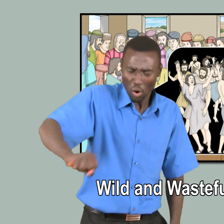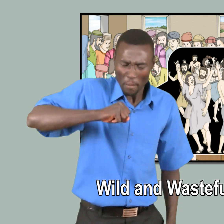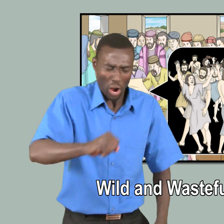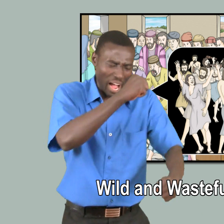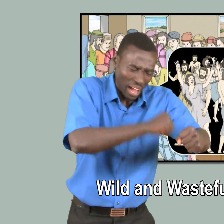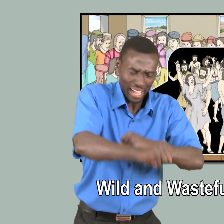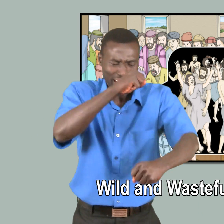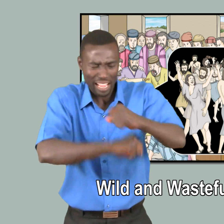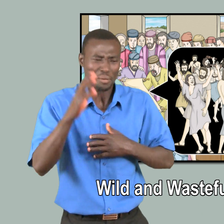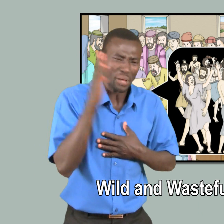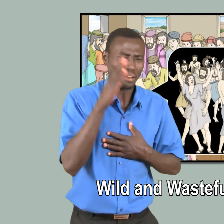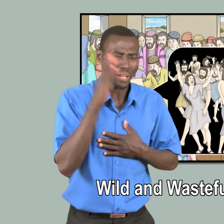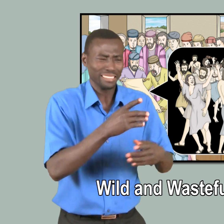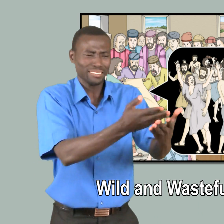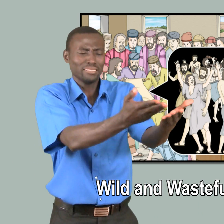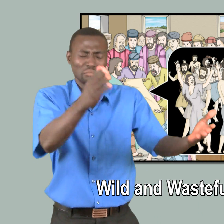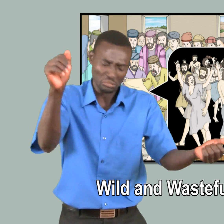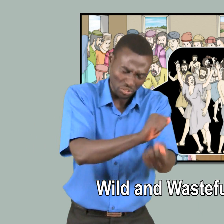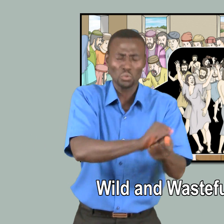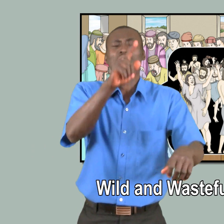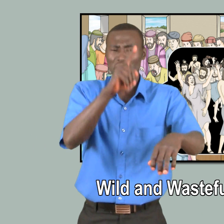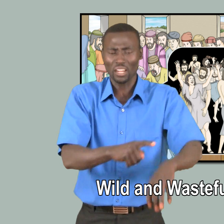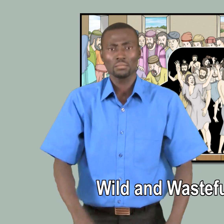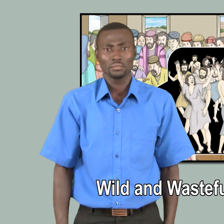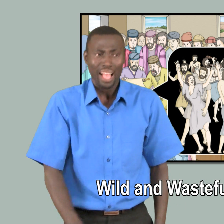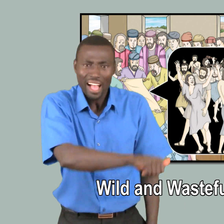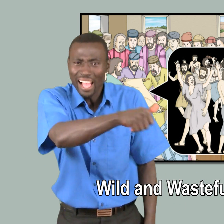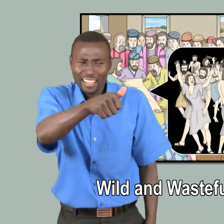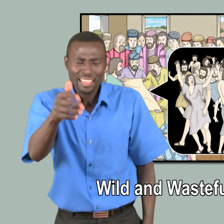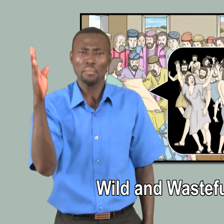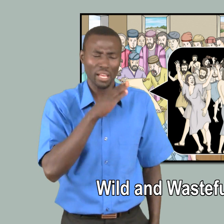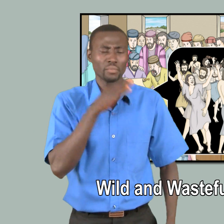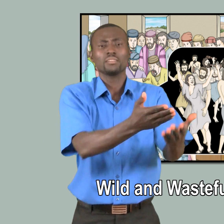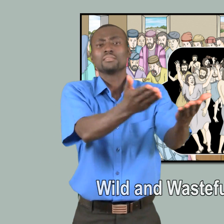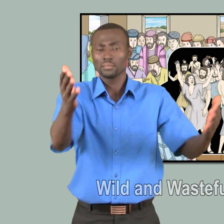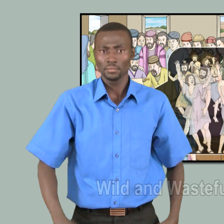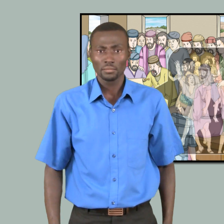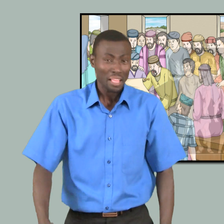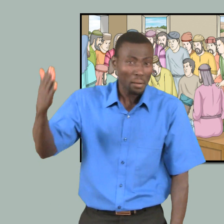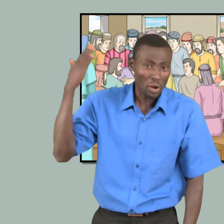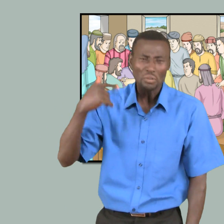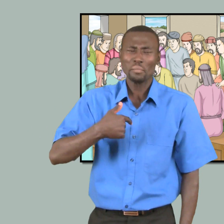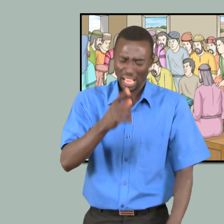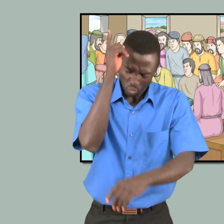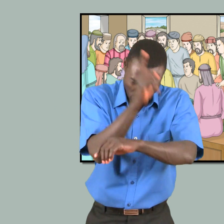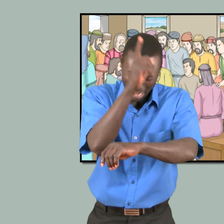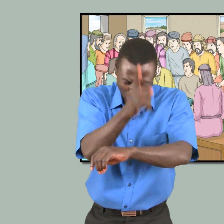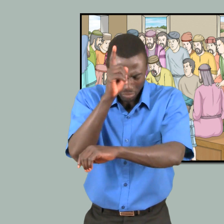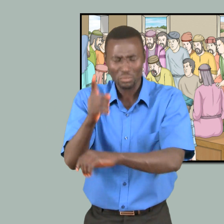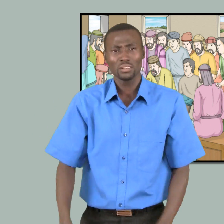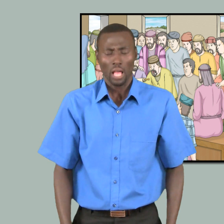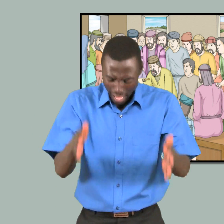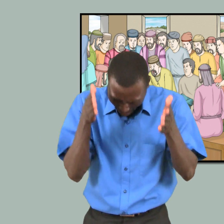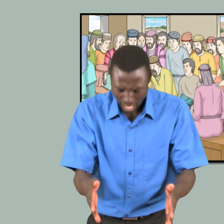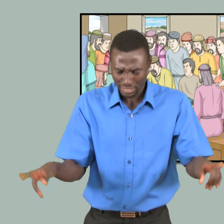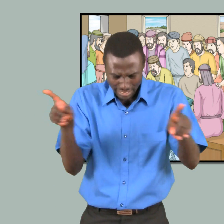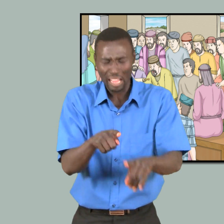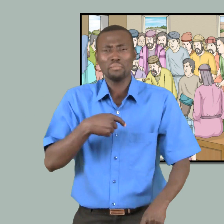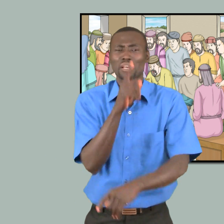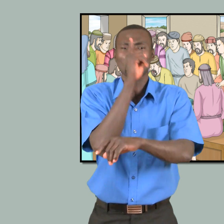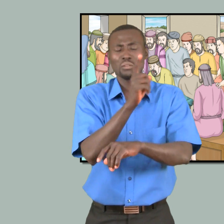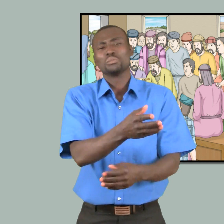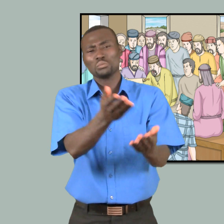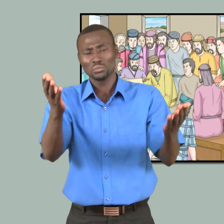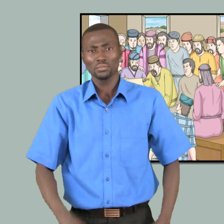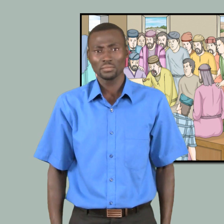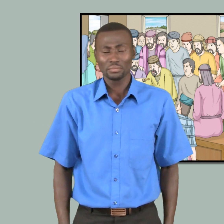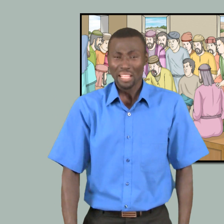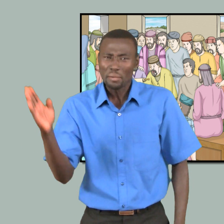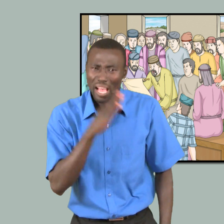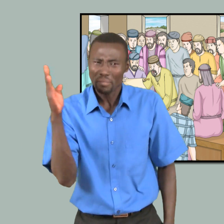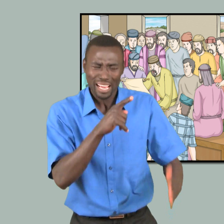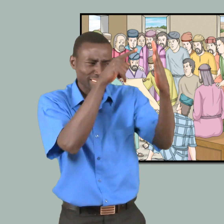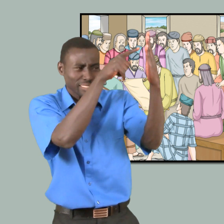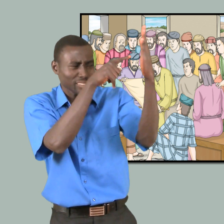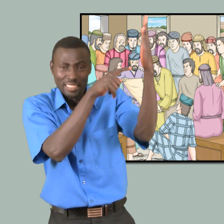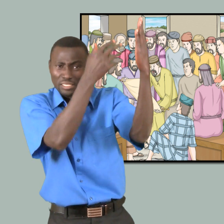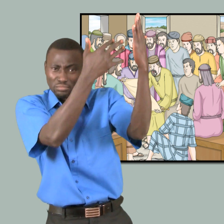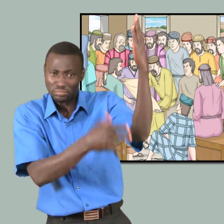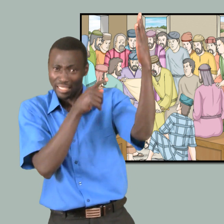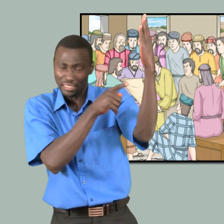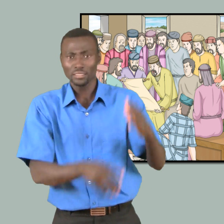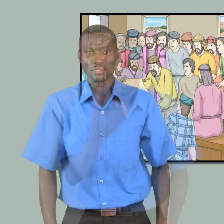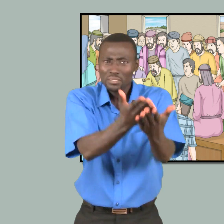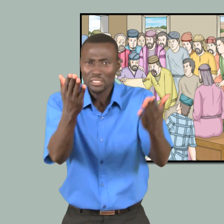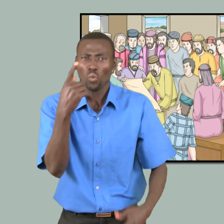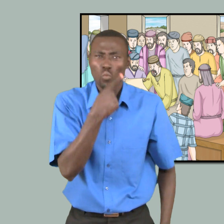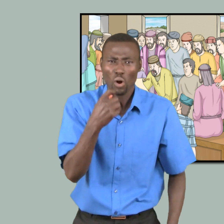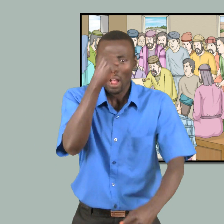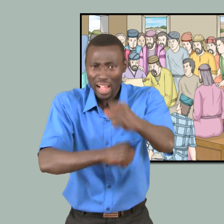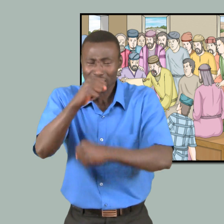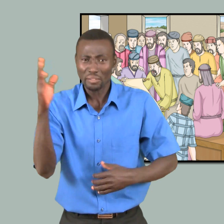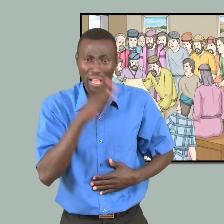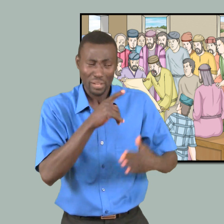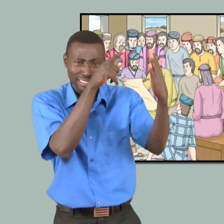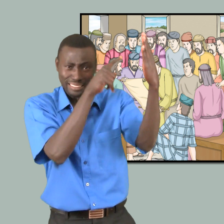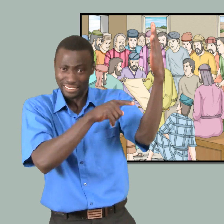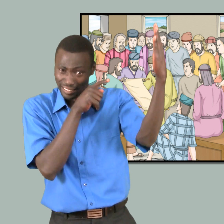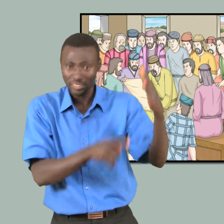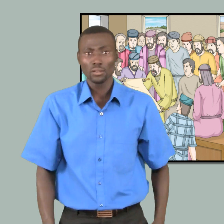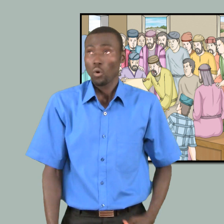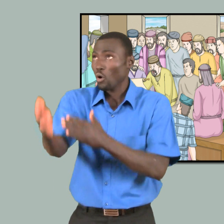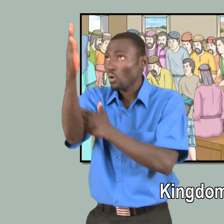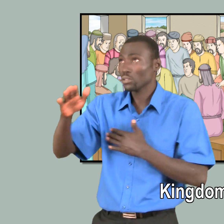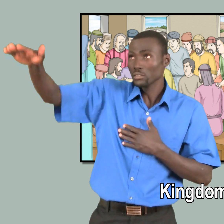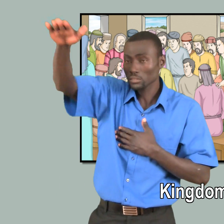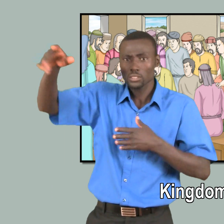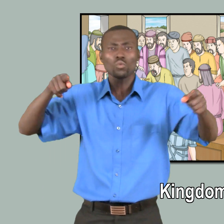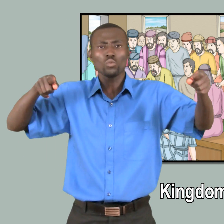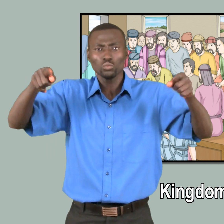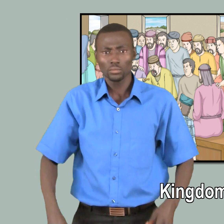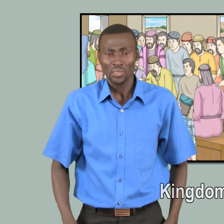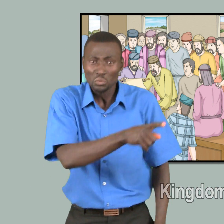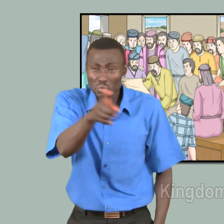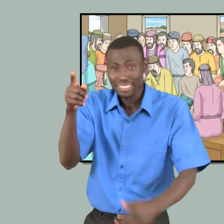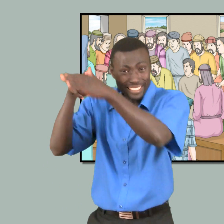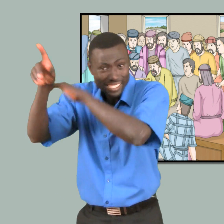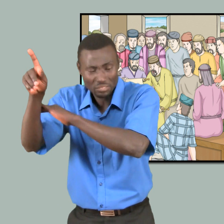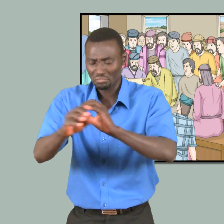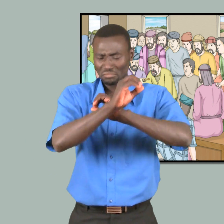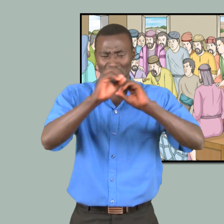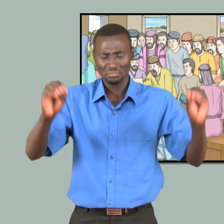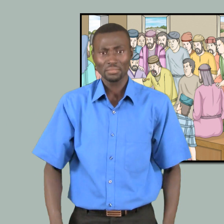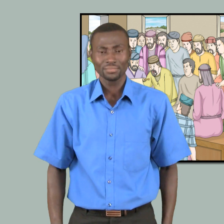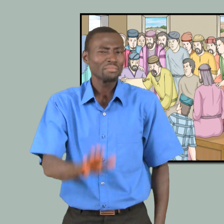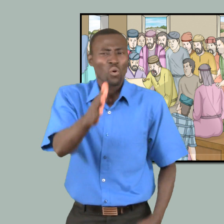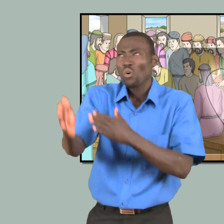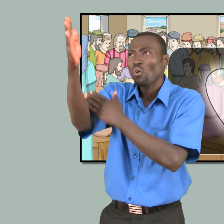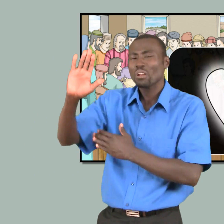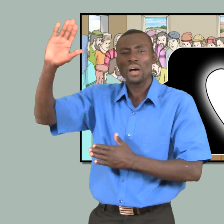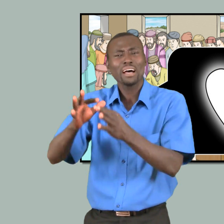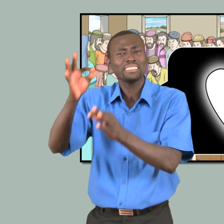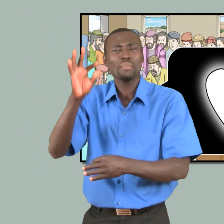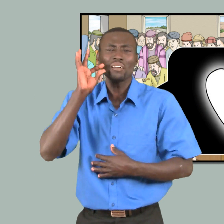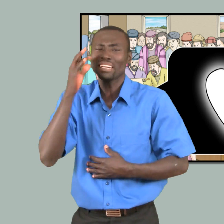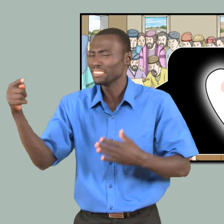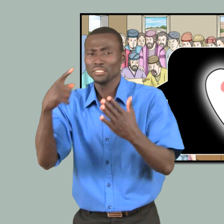I warn you, as I did before, that those who practice such things will not inherit the kingdom of God.